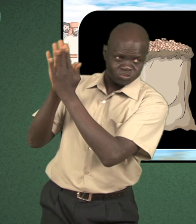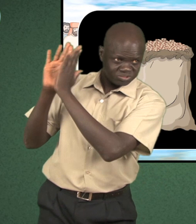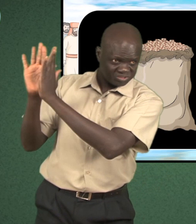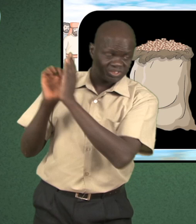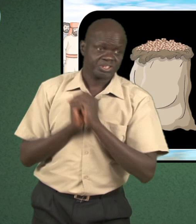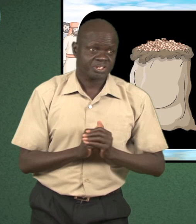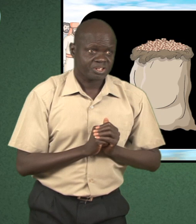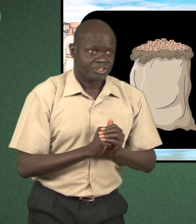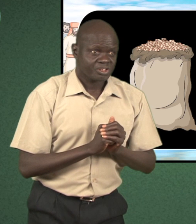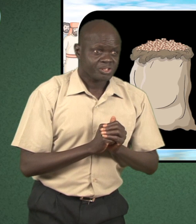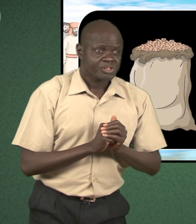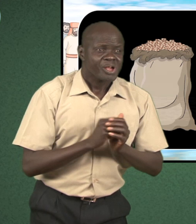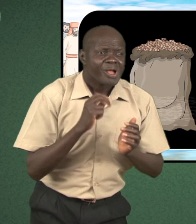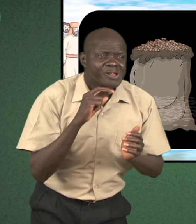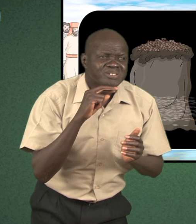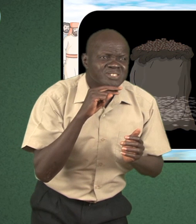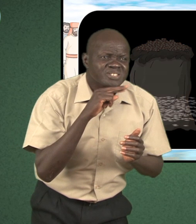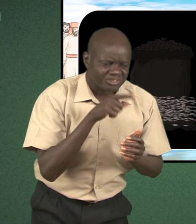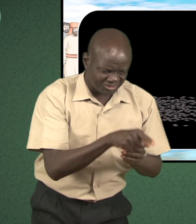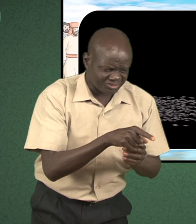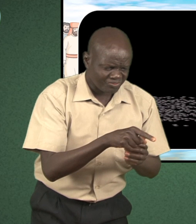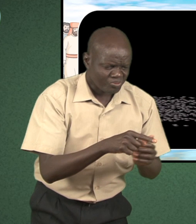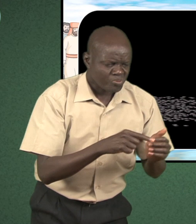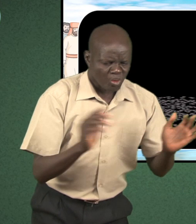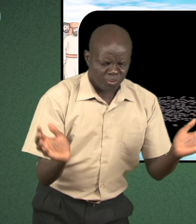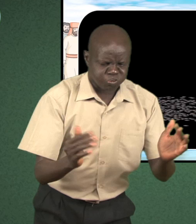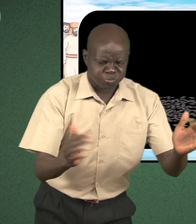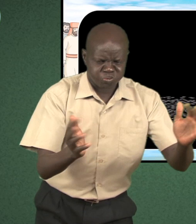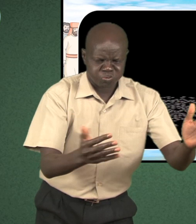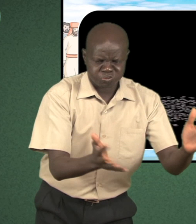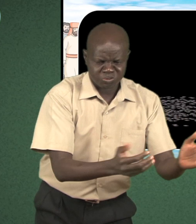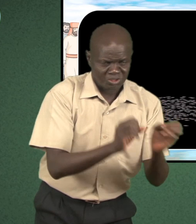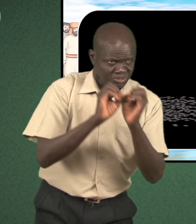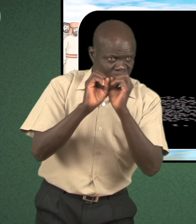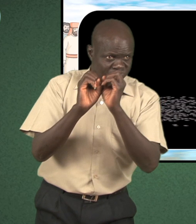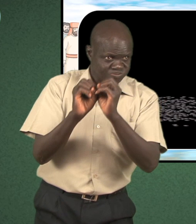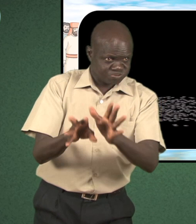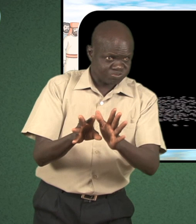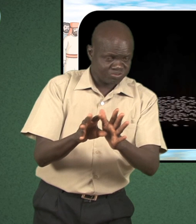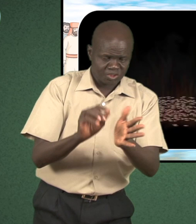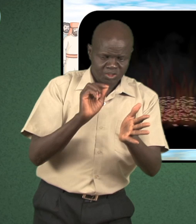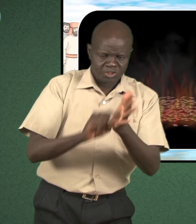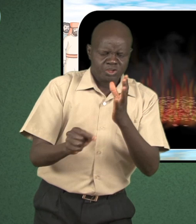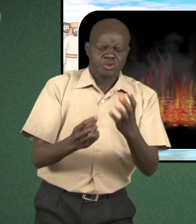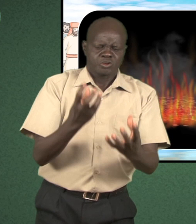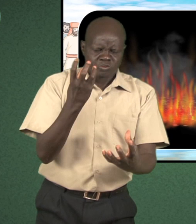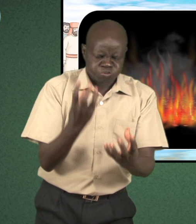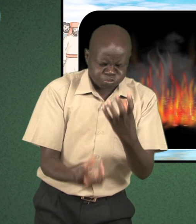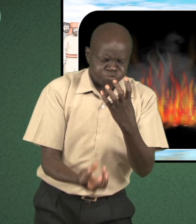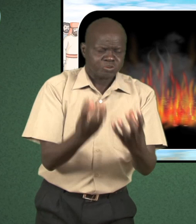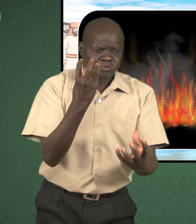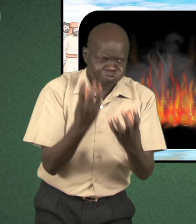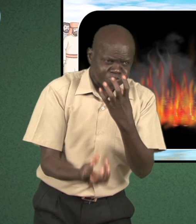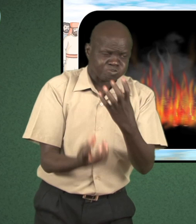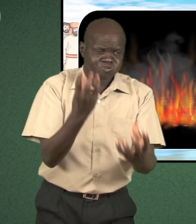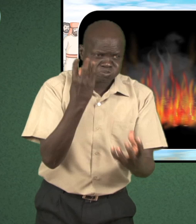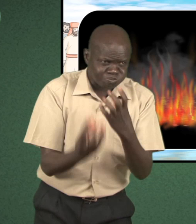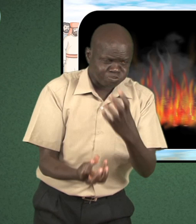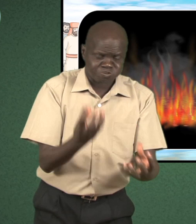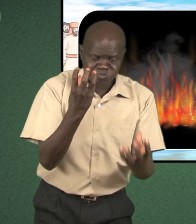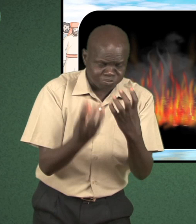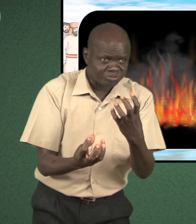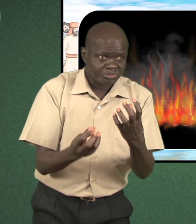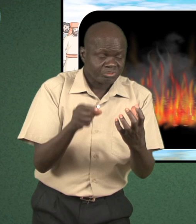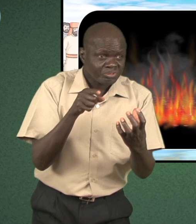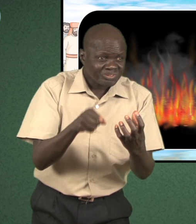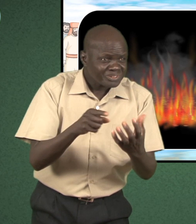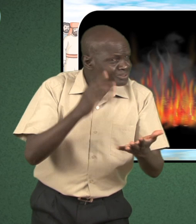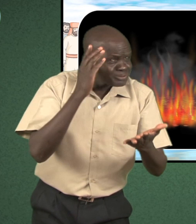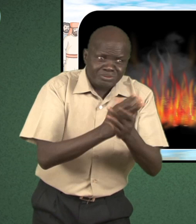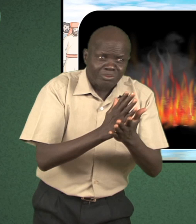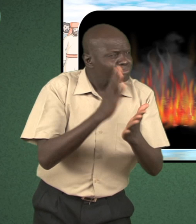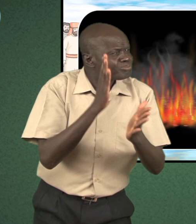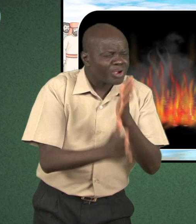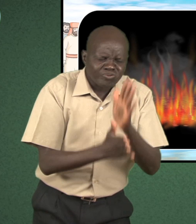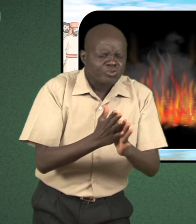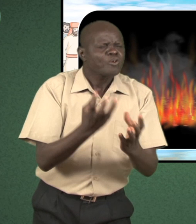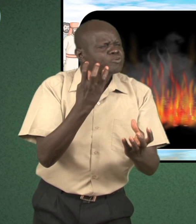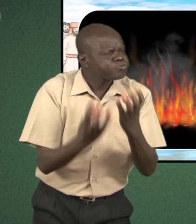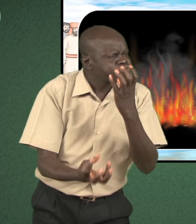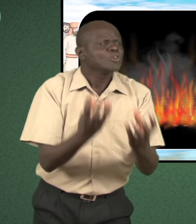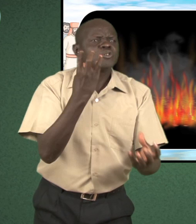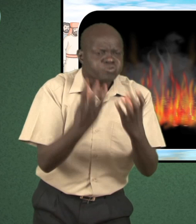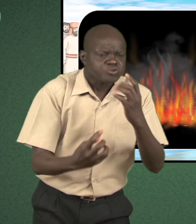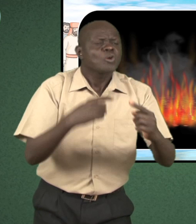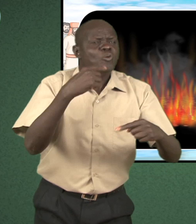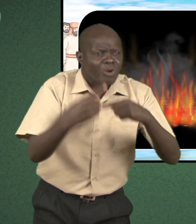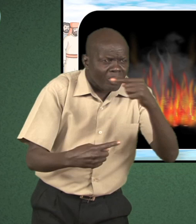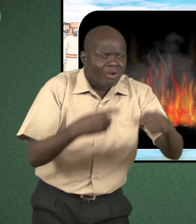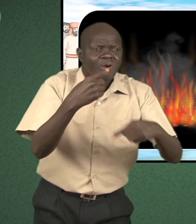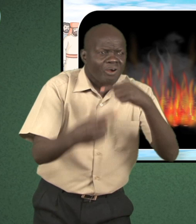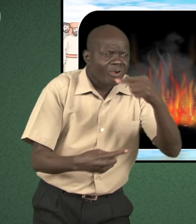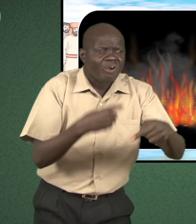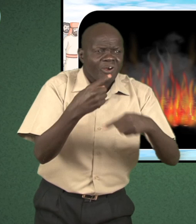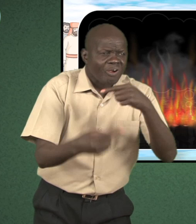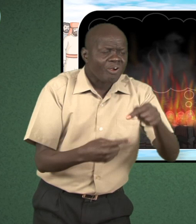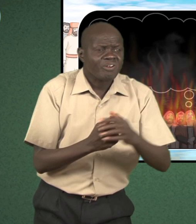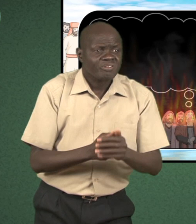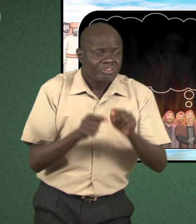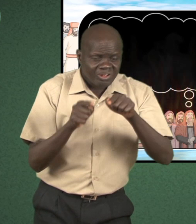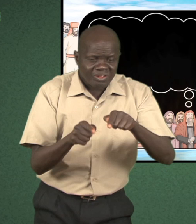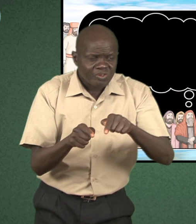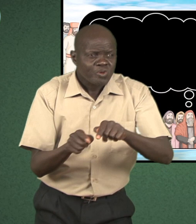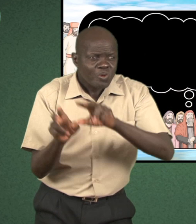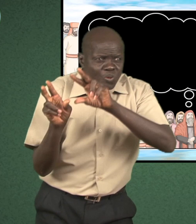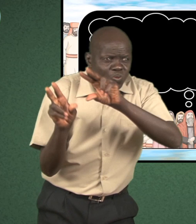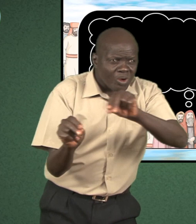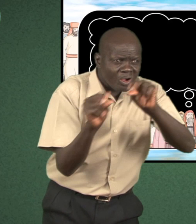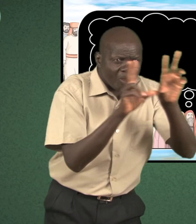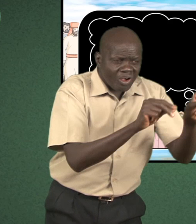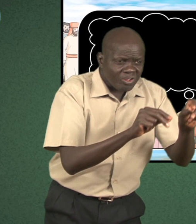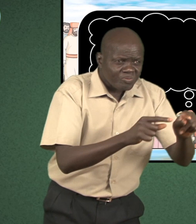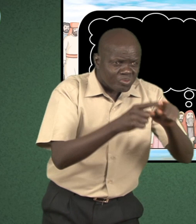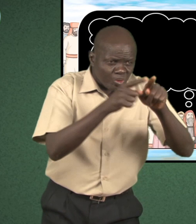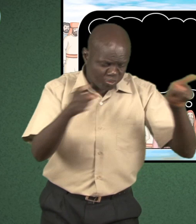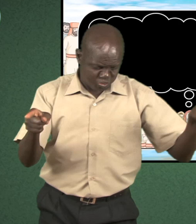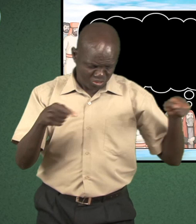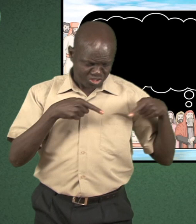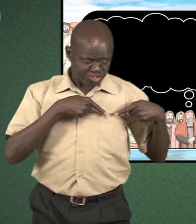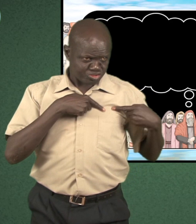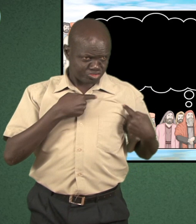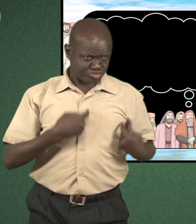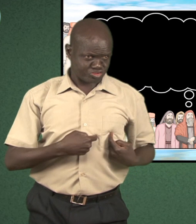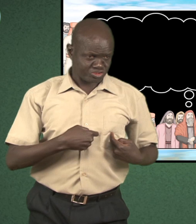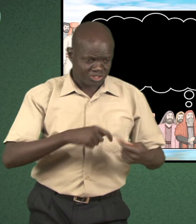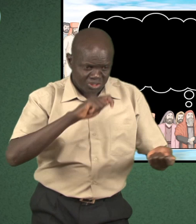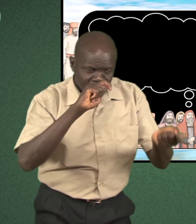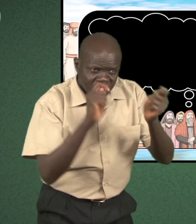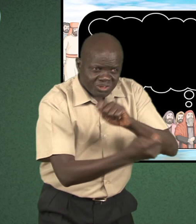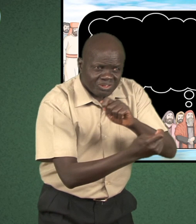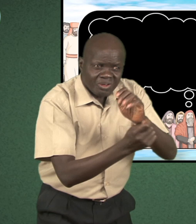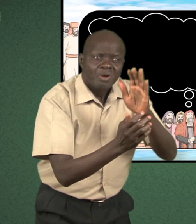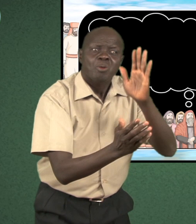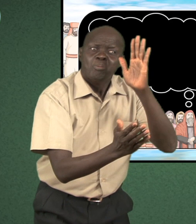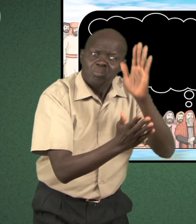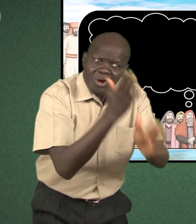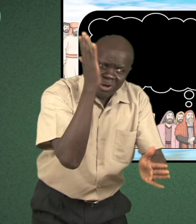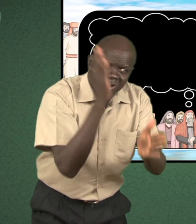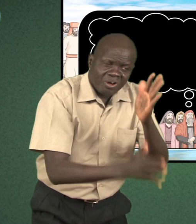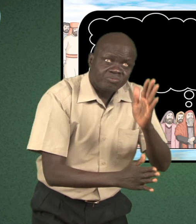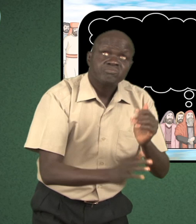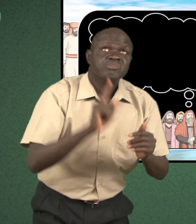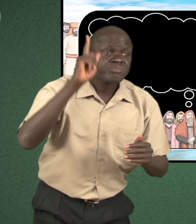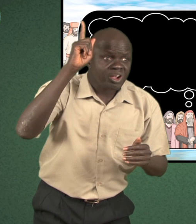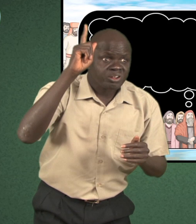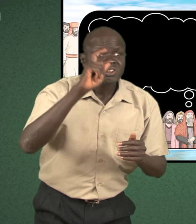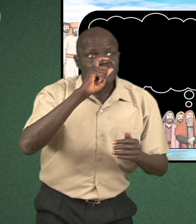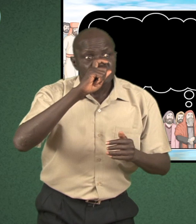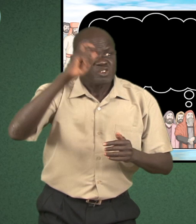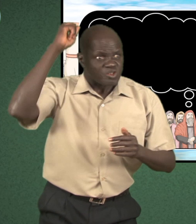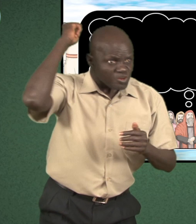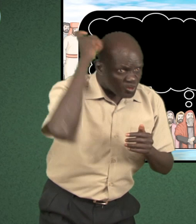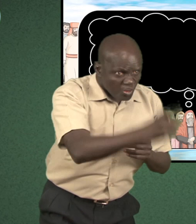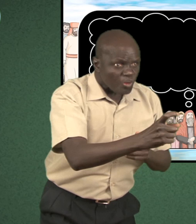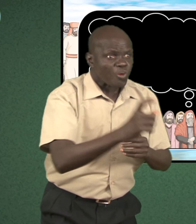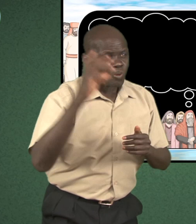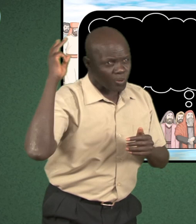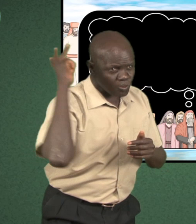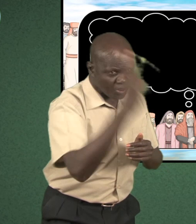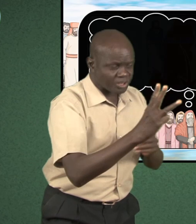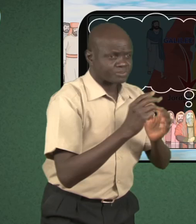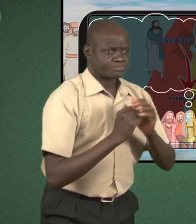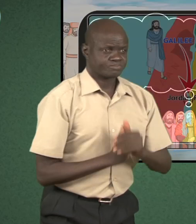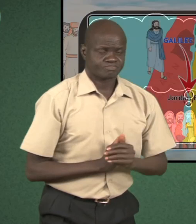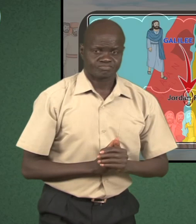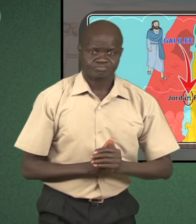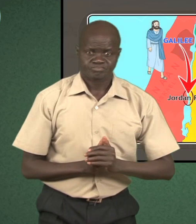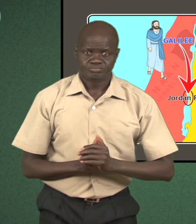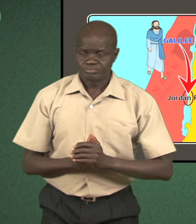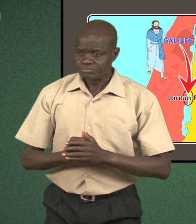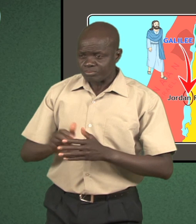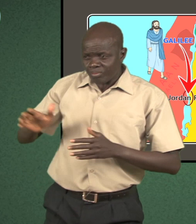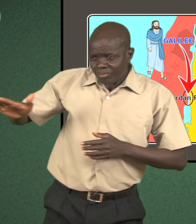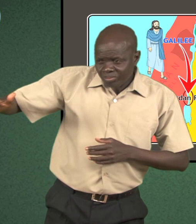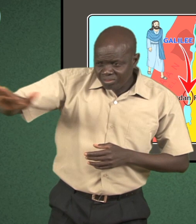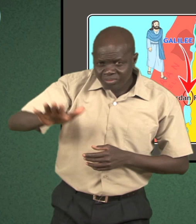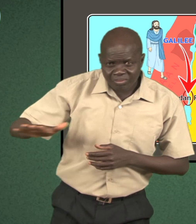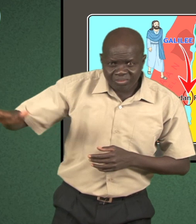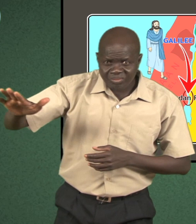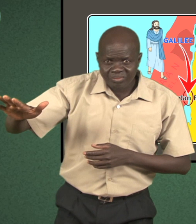but He will burn up the chaff with unquenchable fire.”